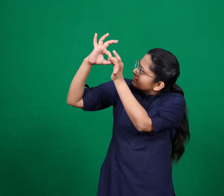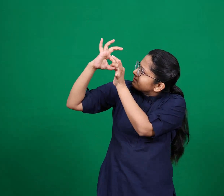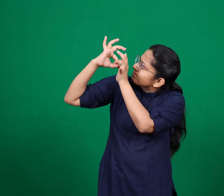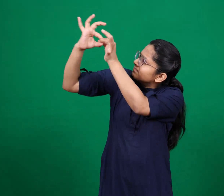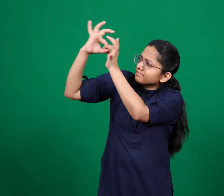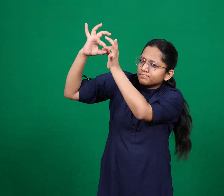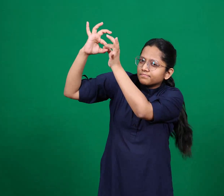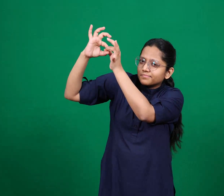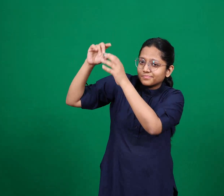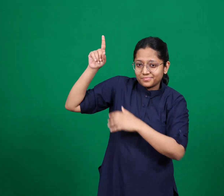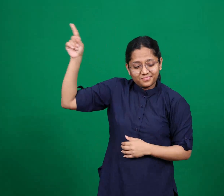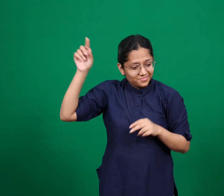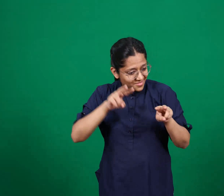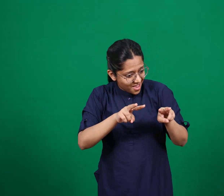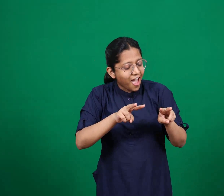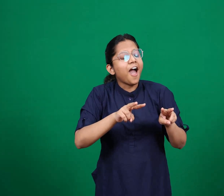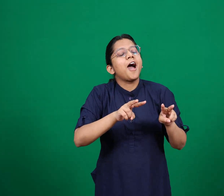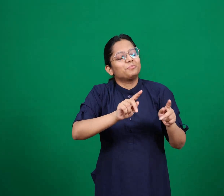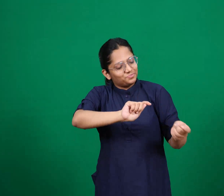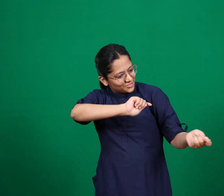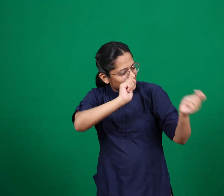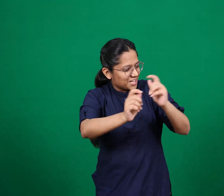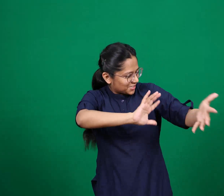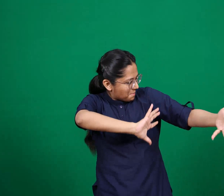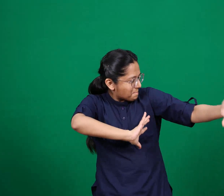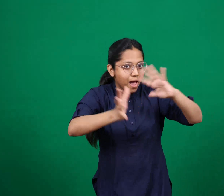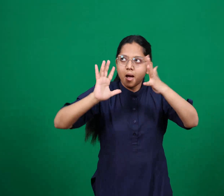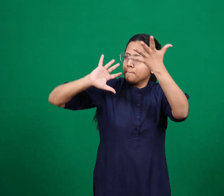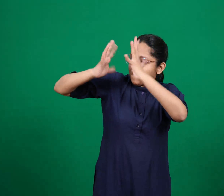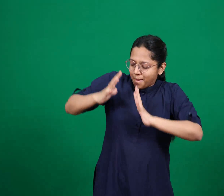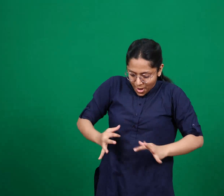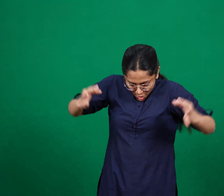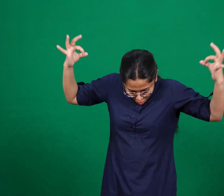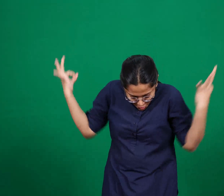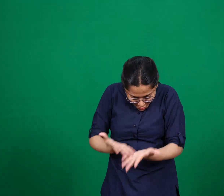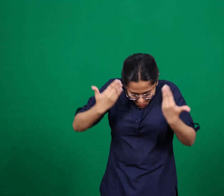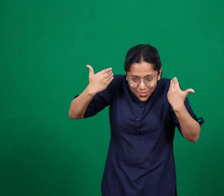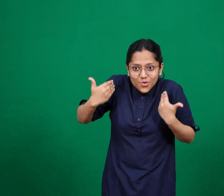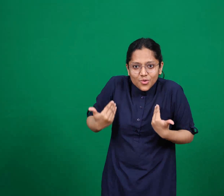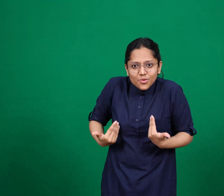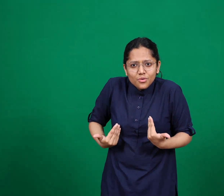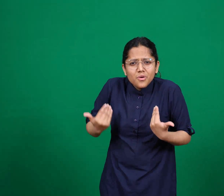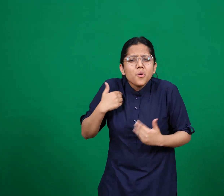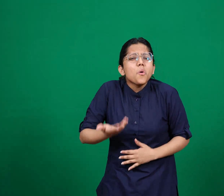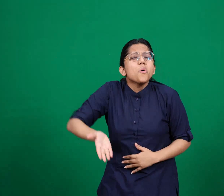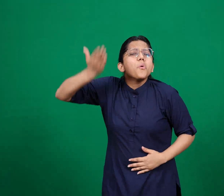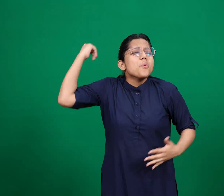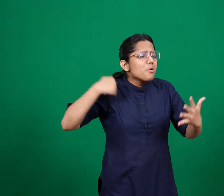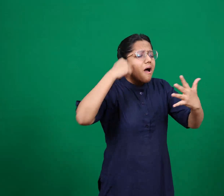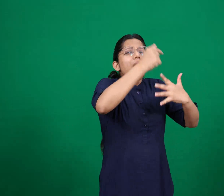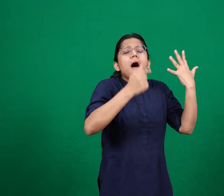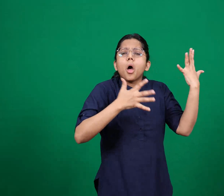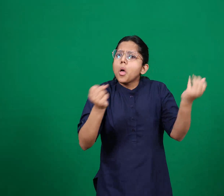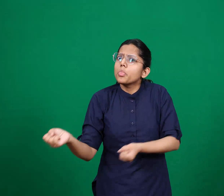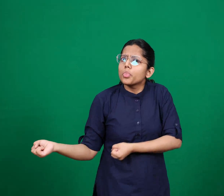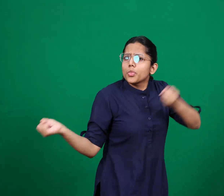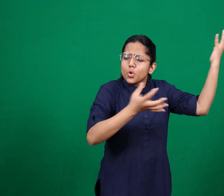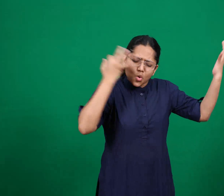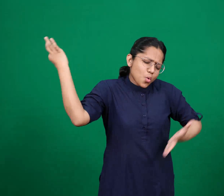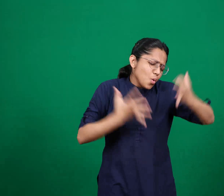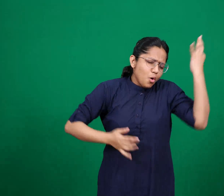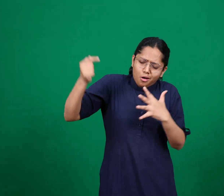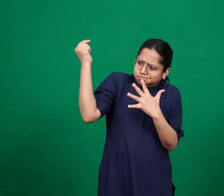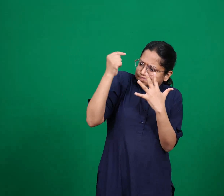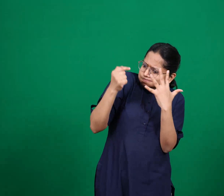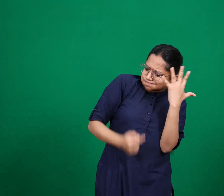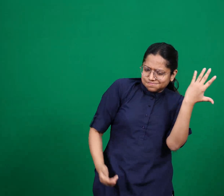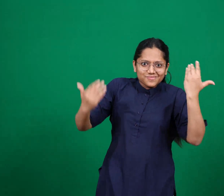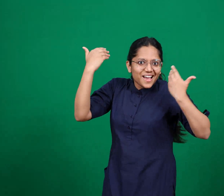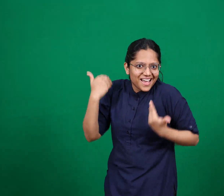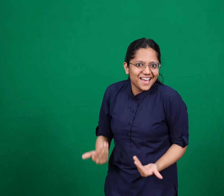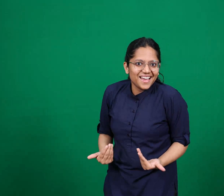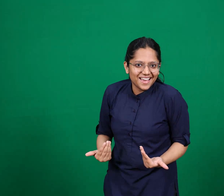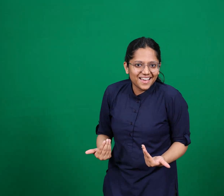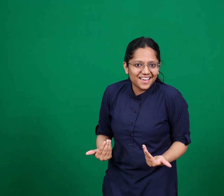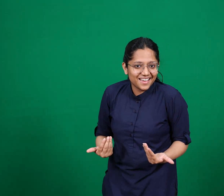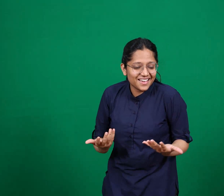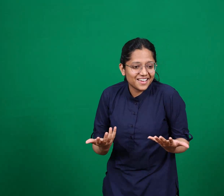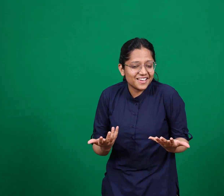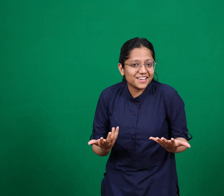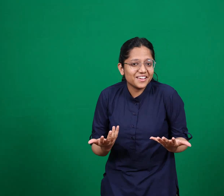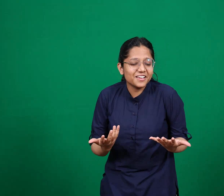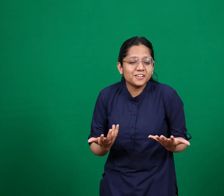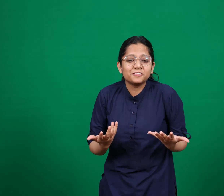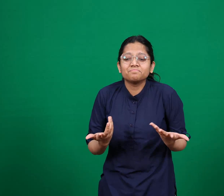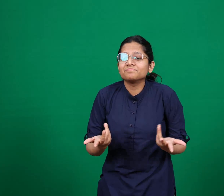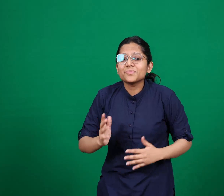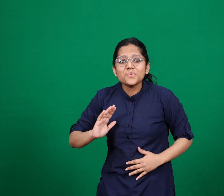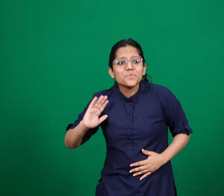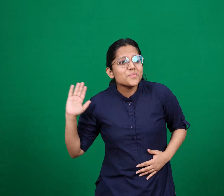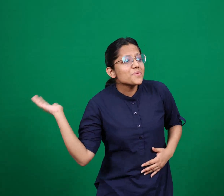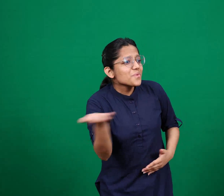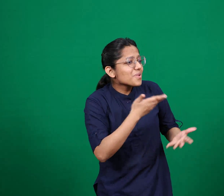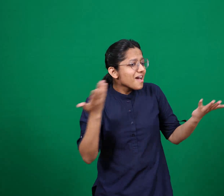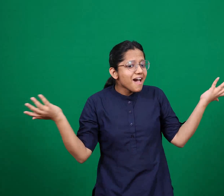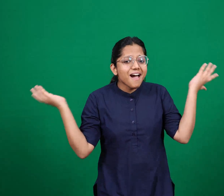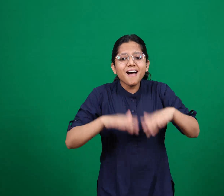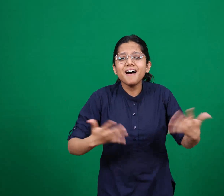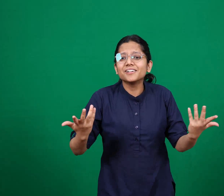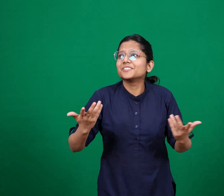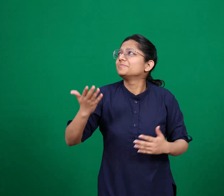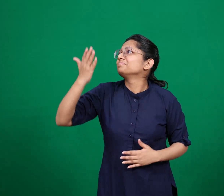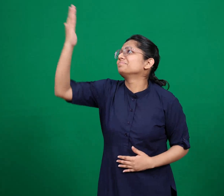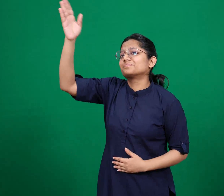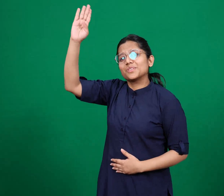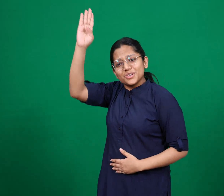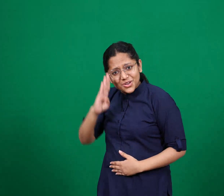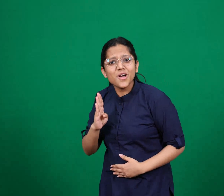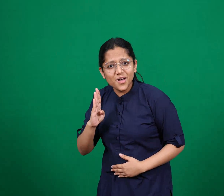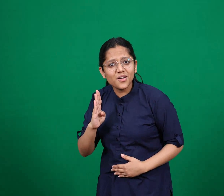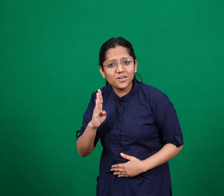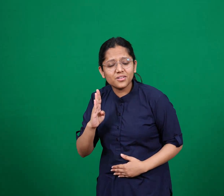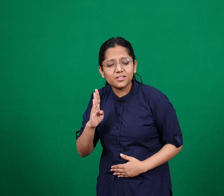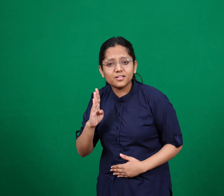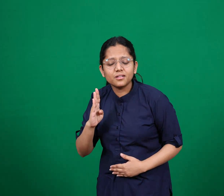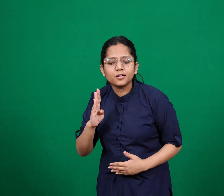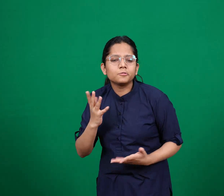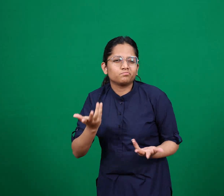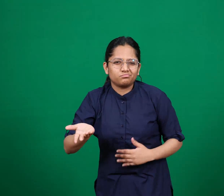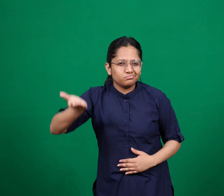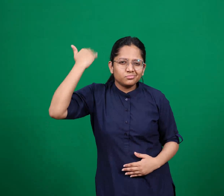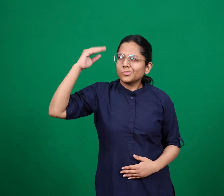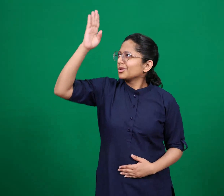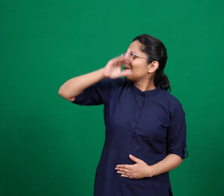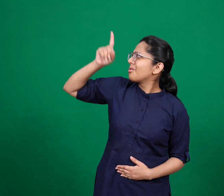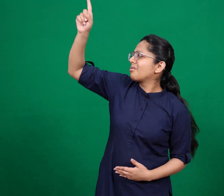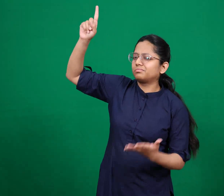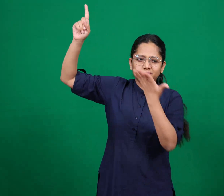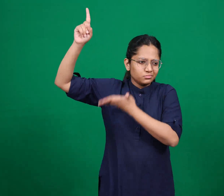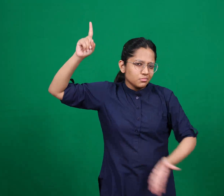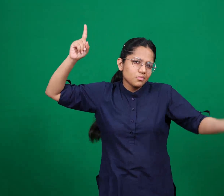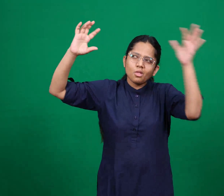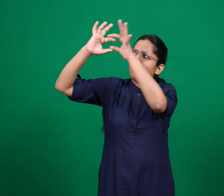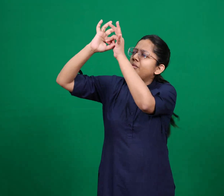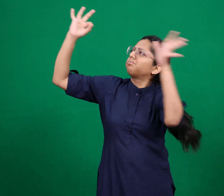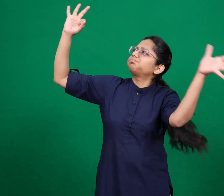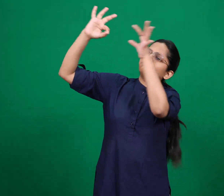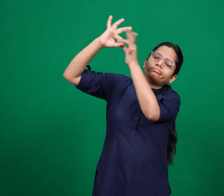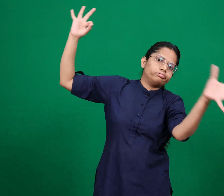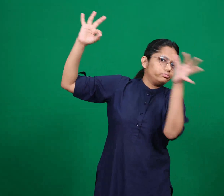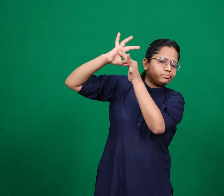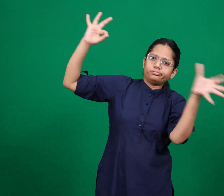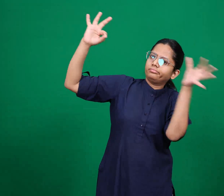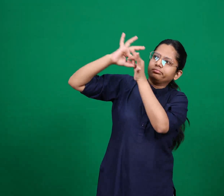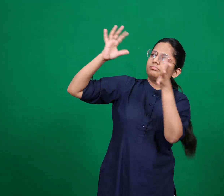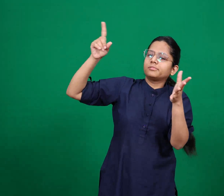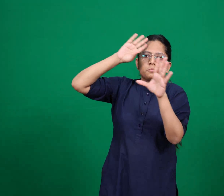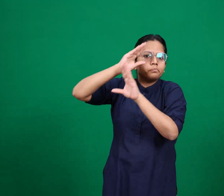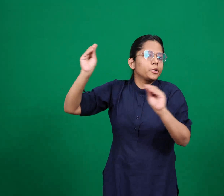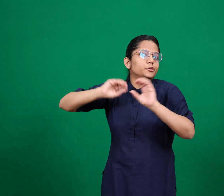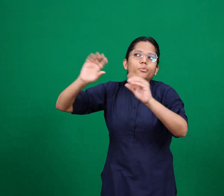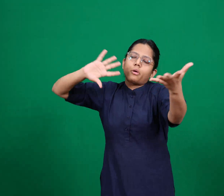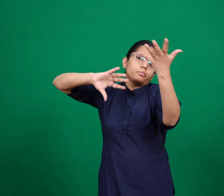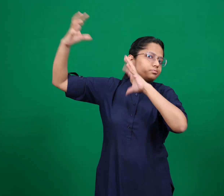The old has passed away. Behold, the new has come!